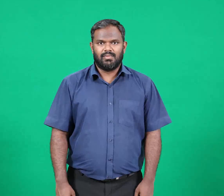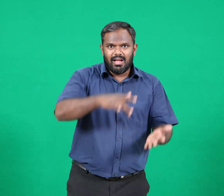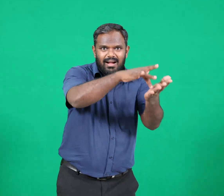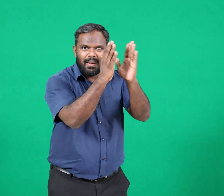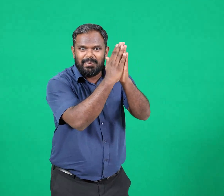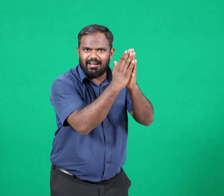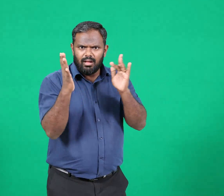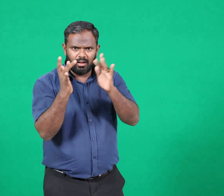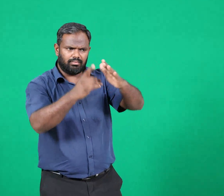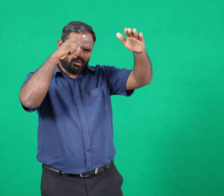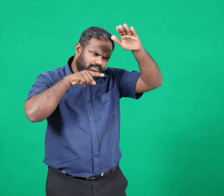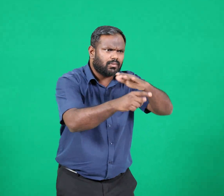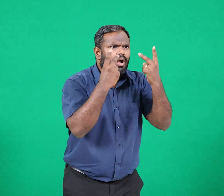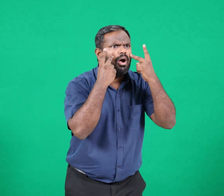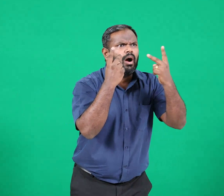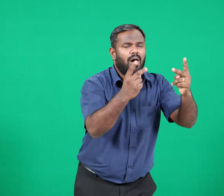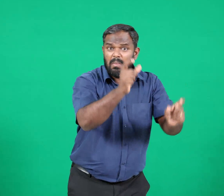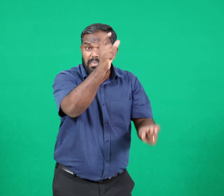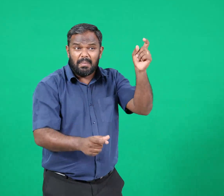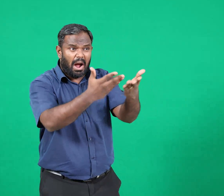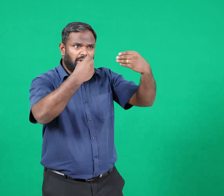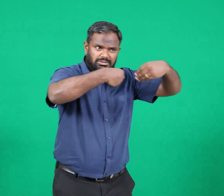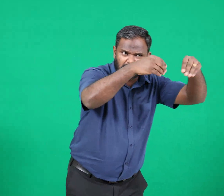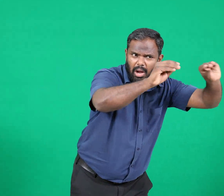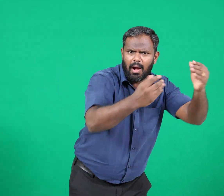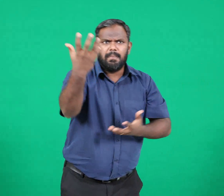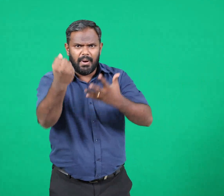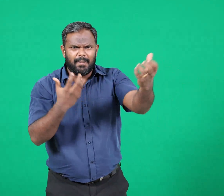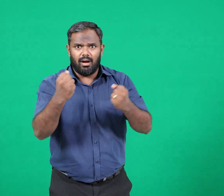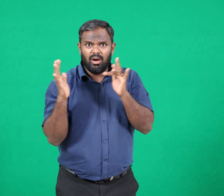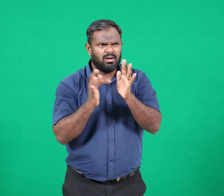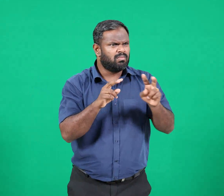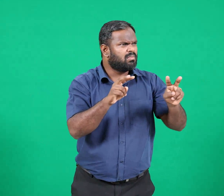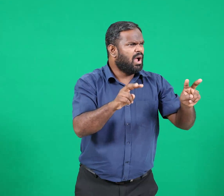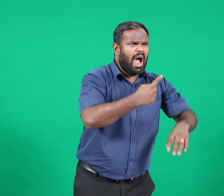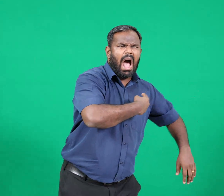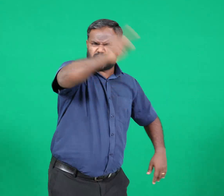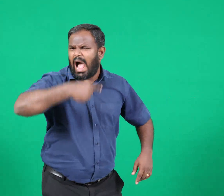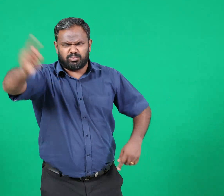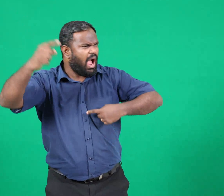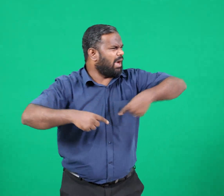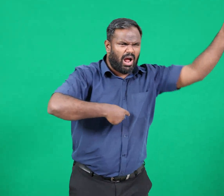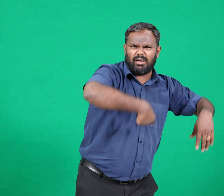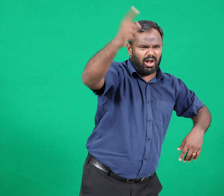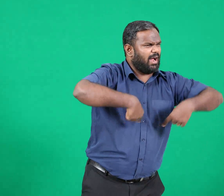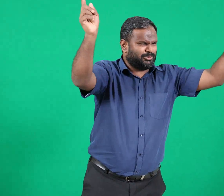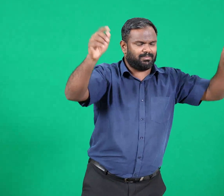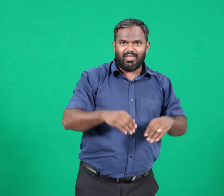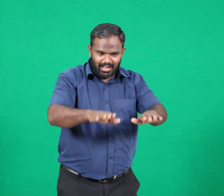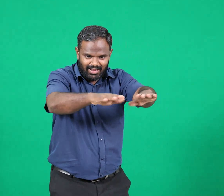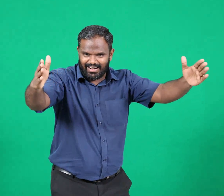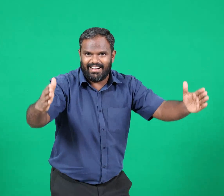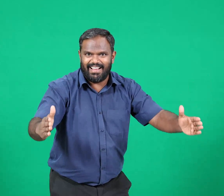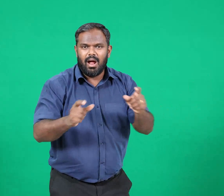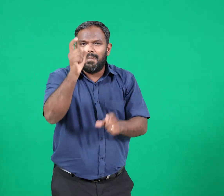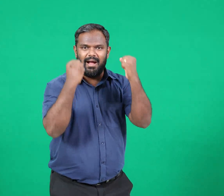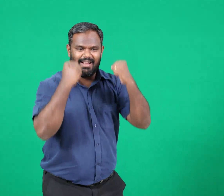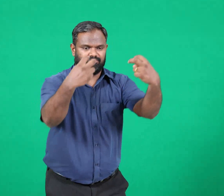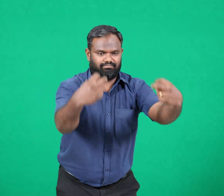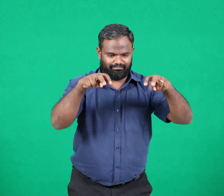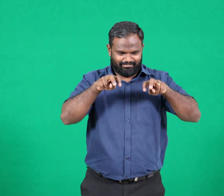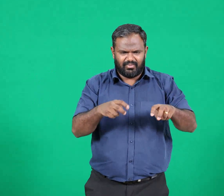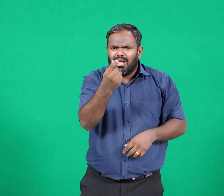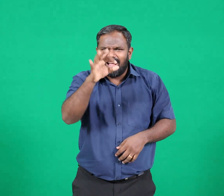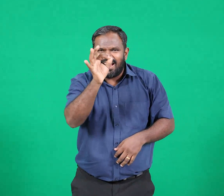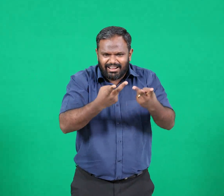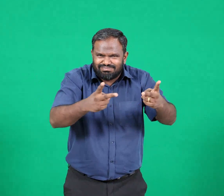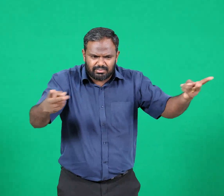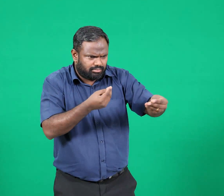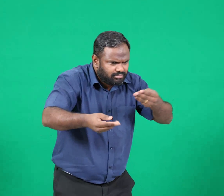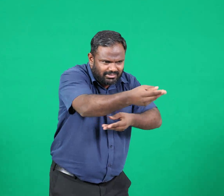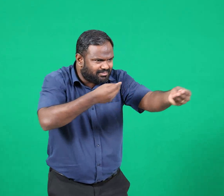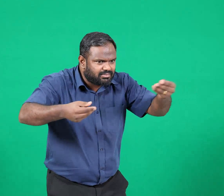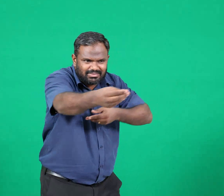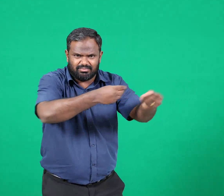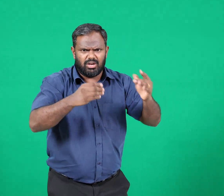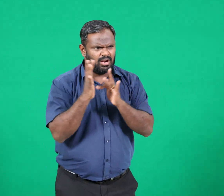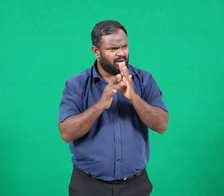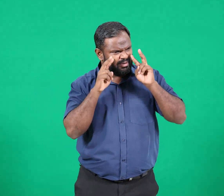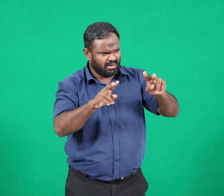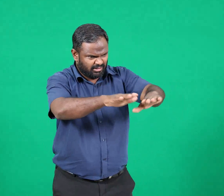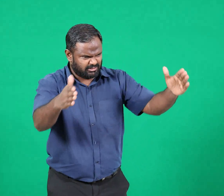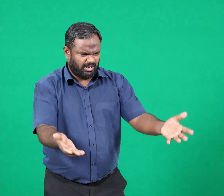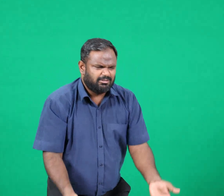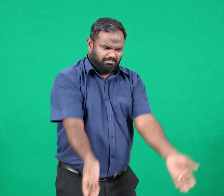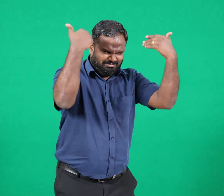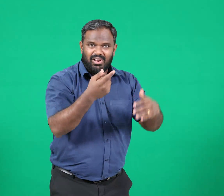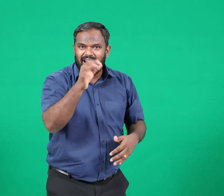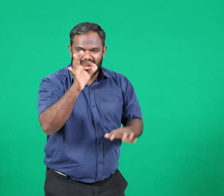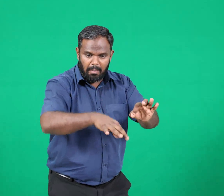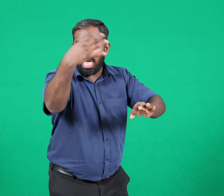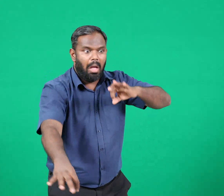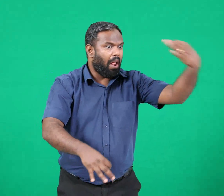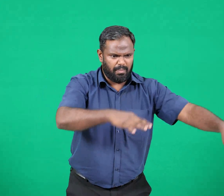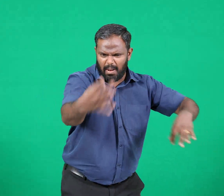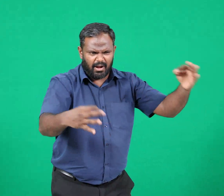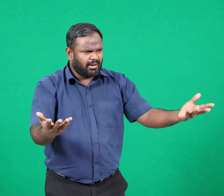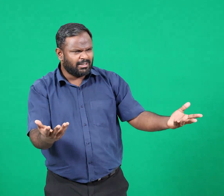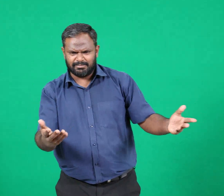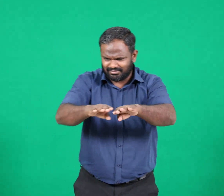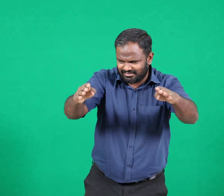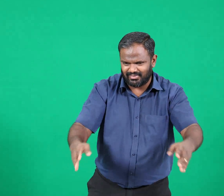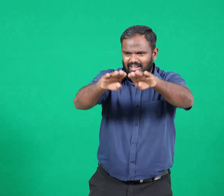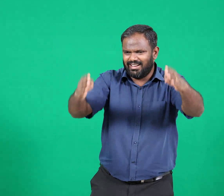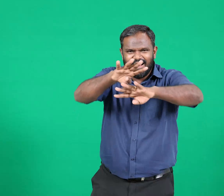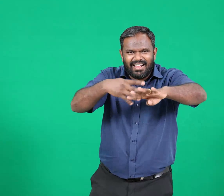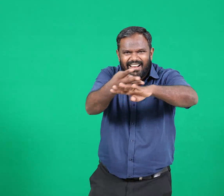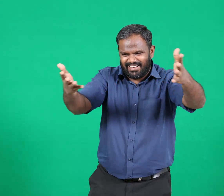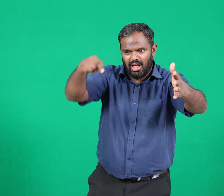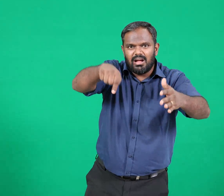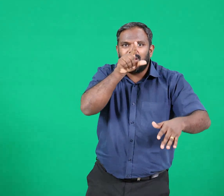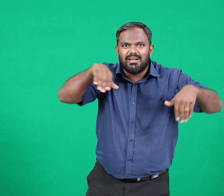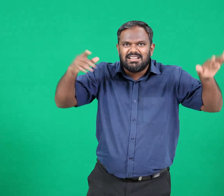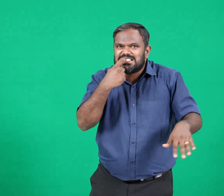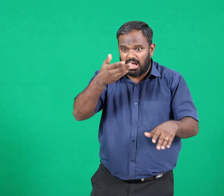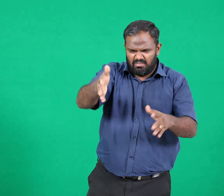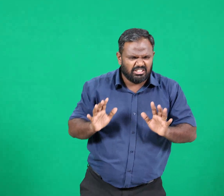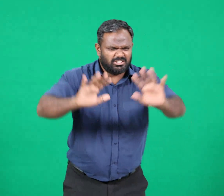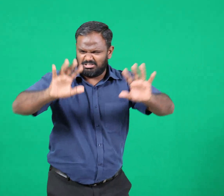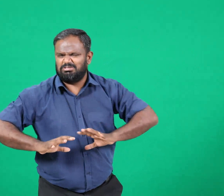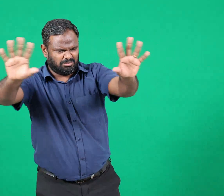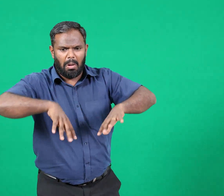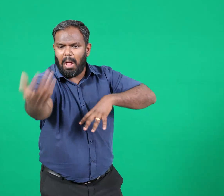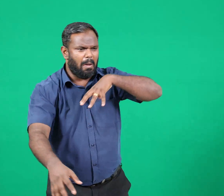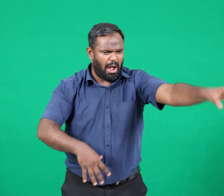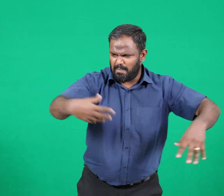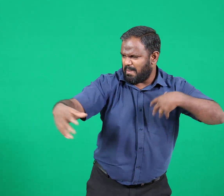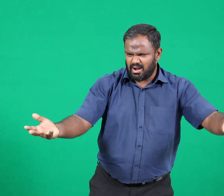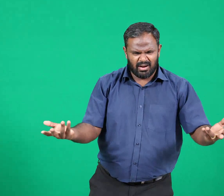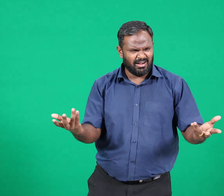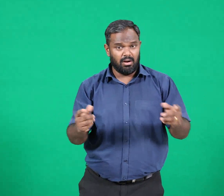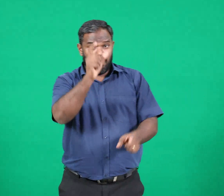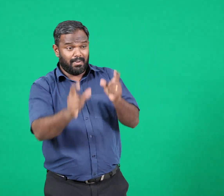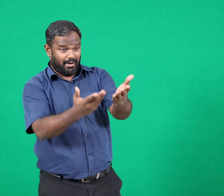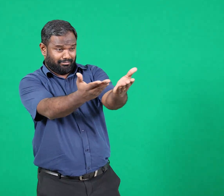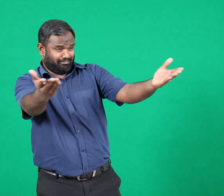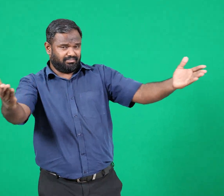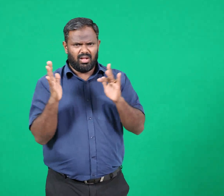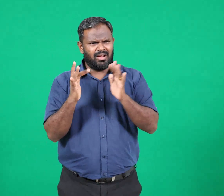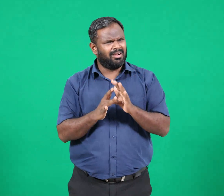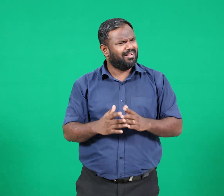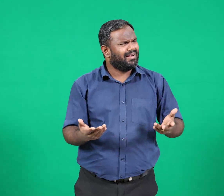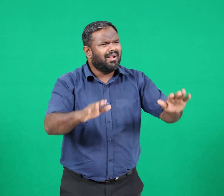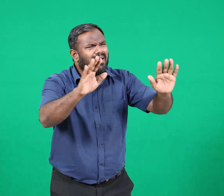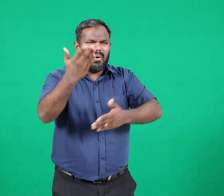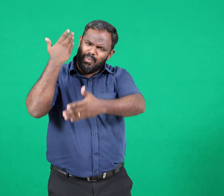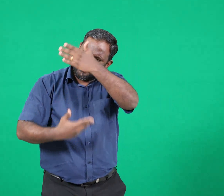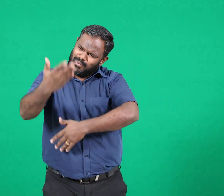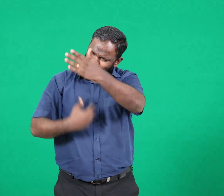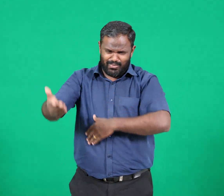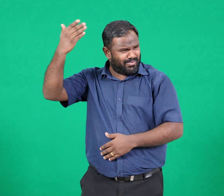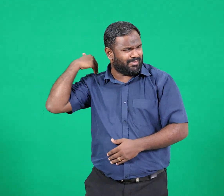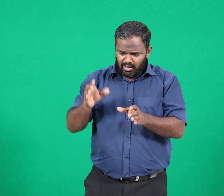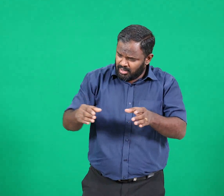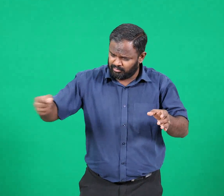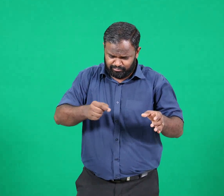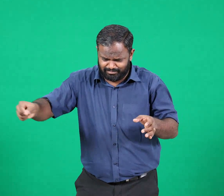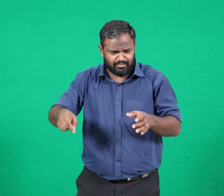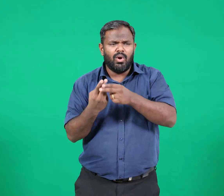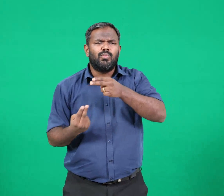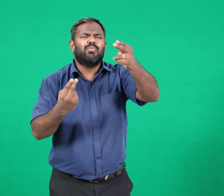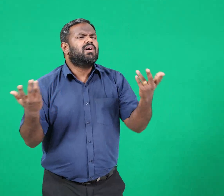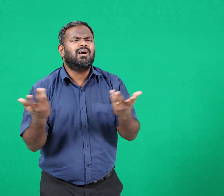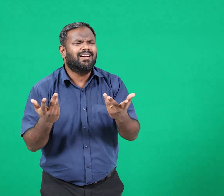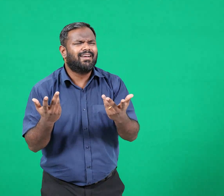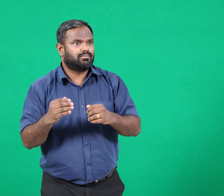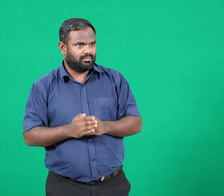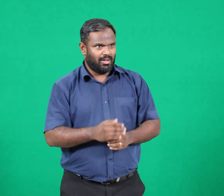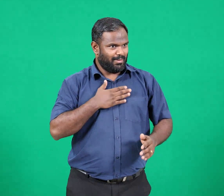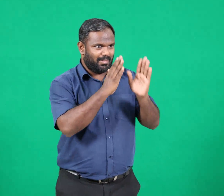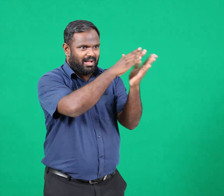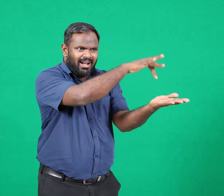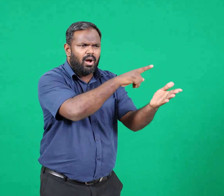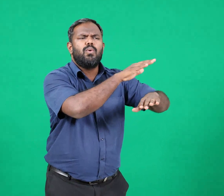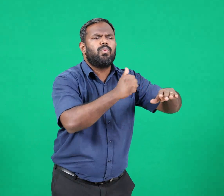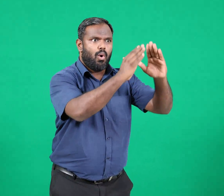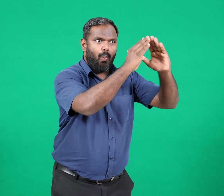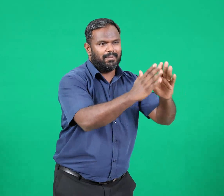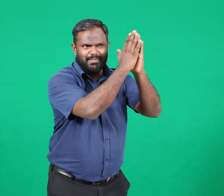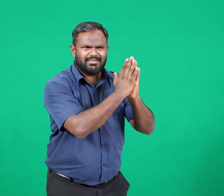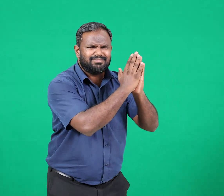Then Jesus entered the temple courts and drove out all who were buying and selling there. He overturned the tables of the money changers and the seats of those selling doves. And He declared to them, "It is written: ' My house will be called a house of prayer.'